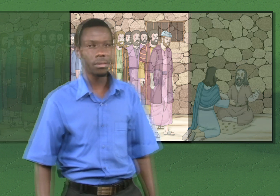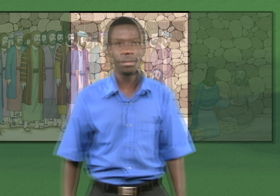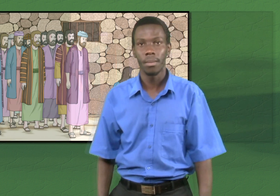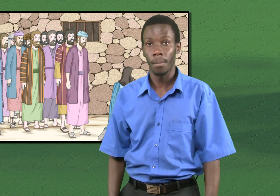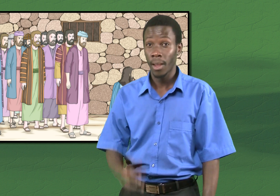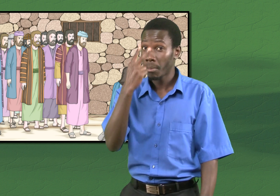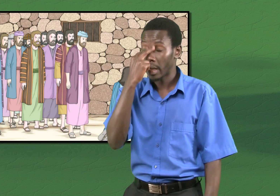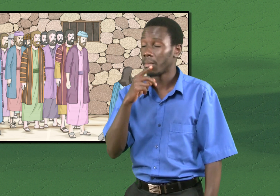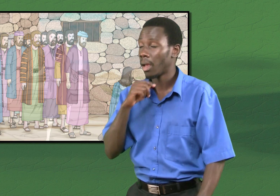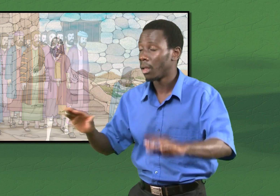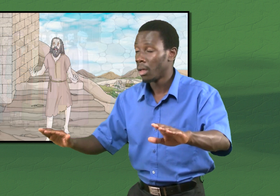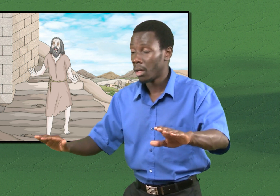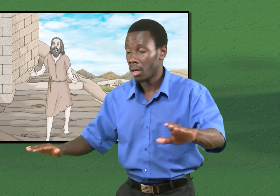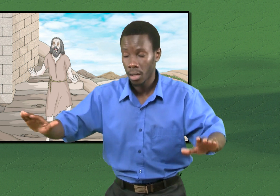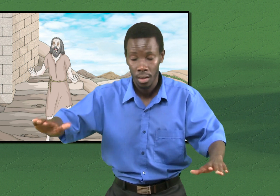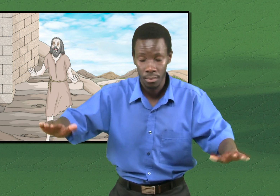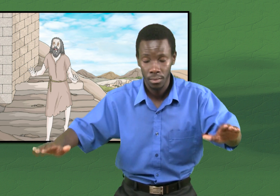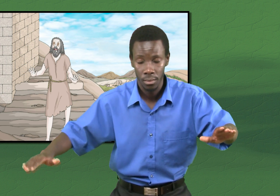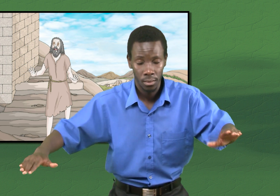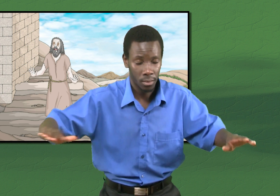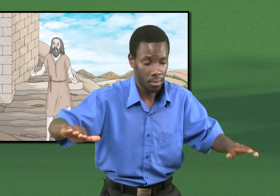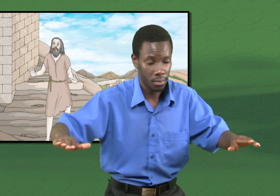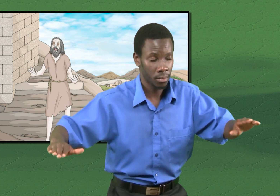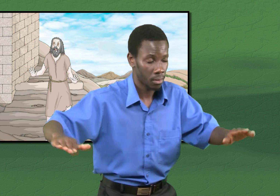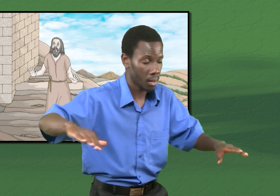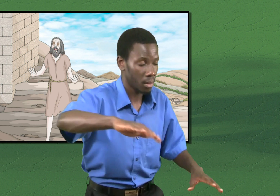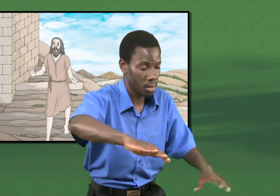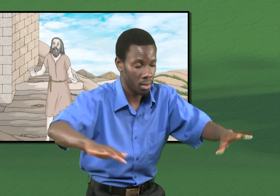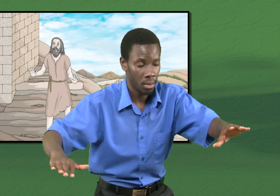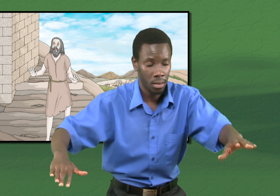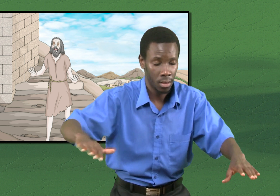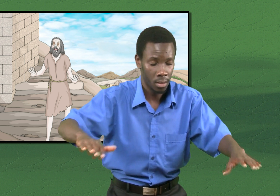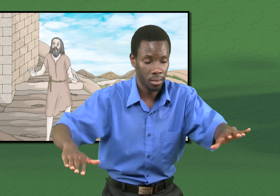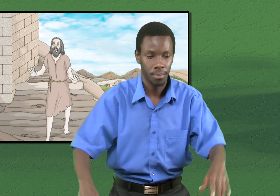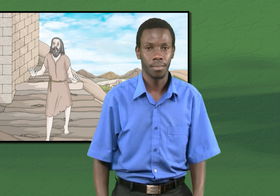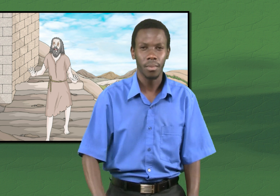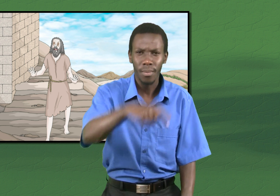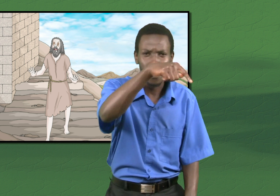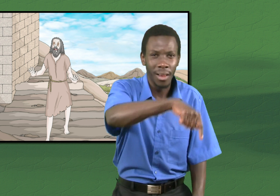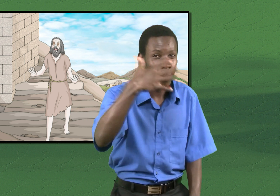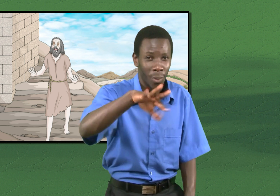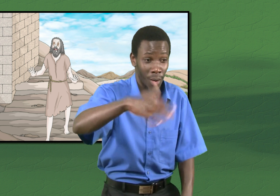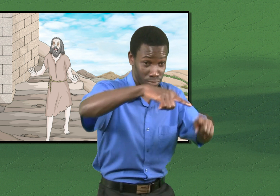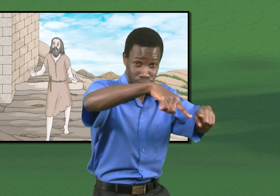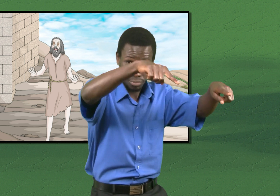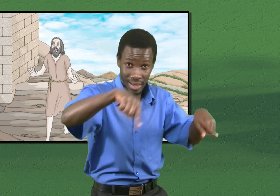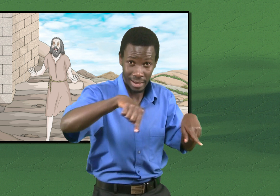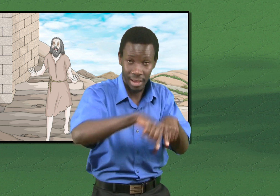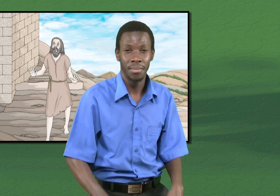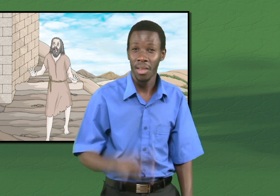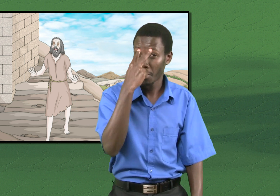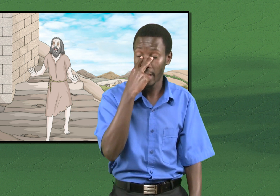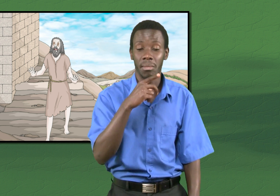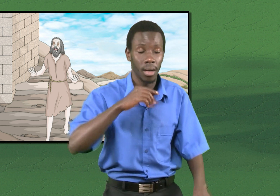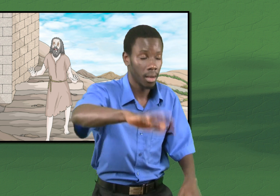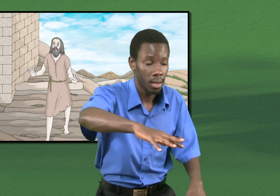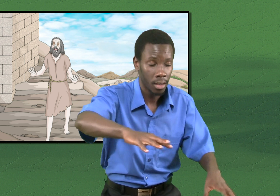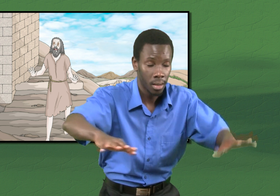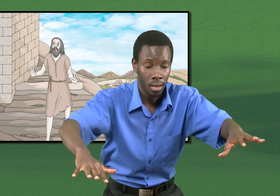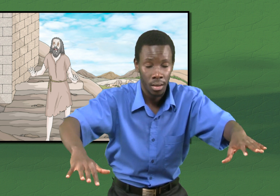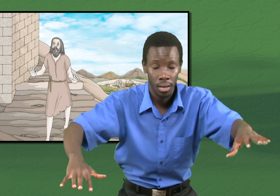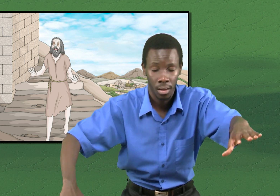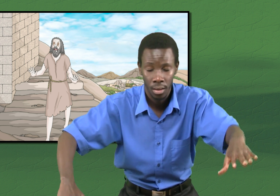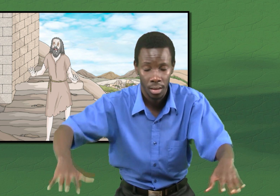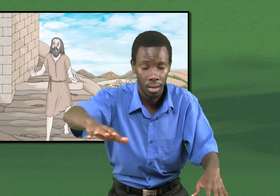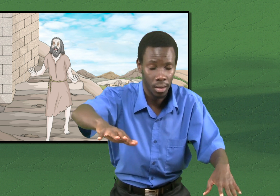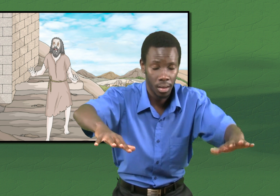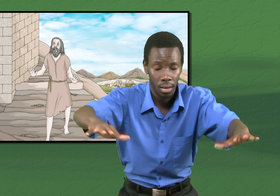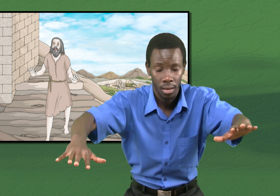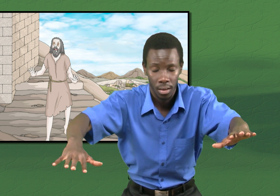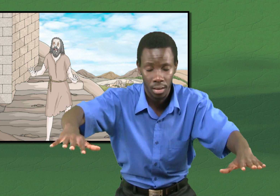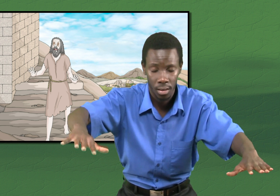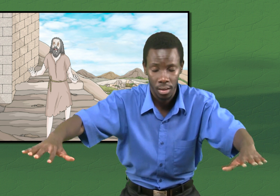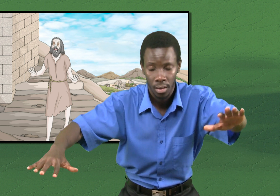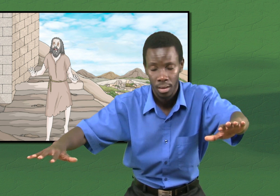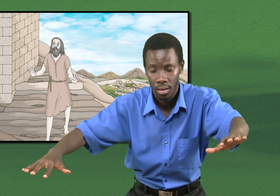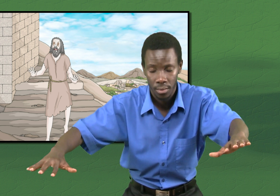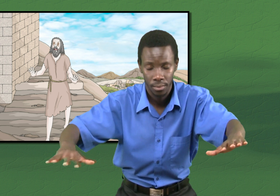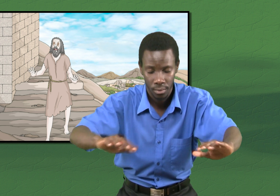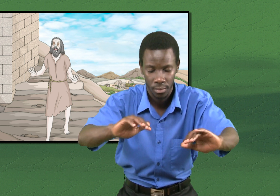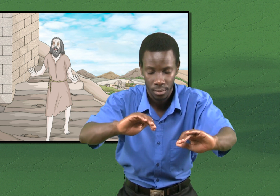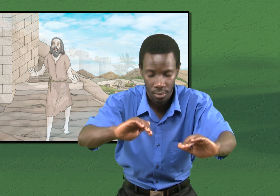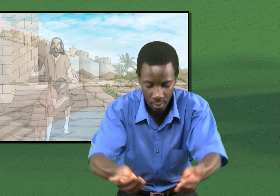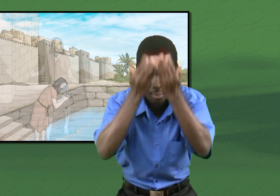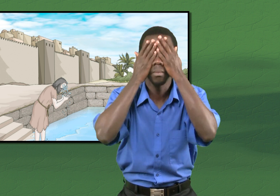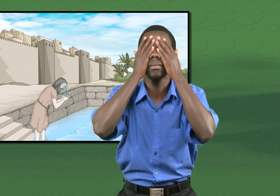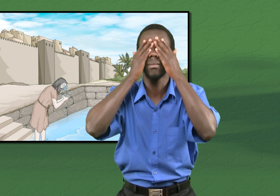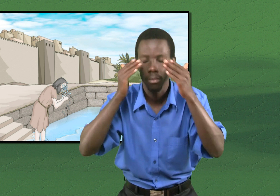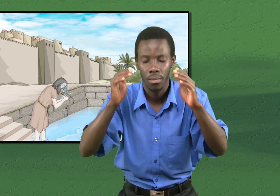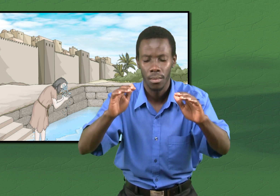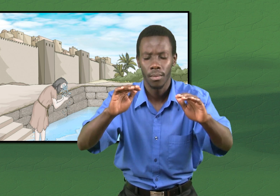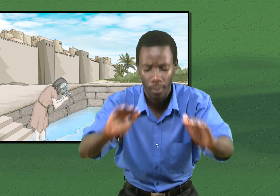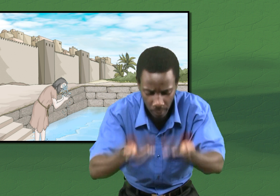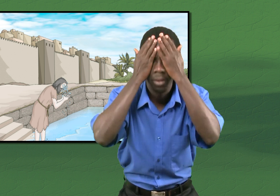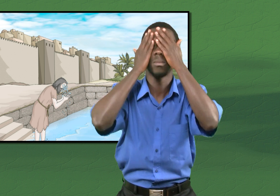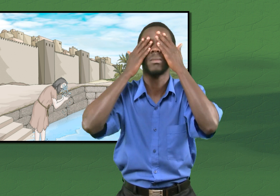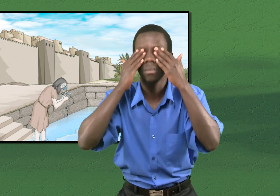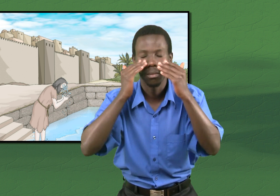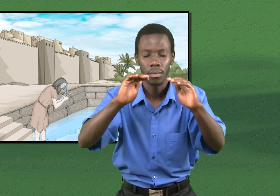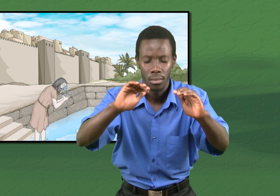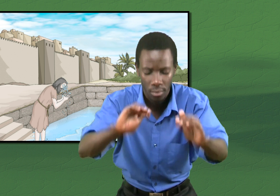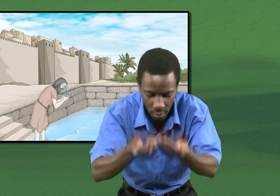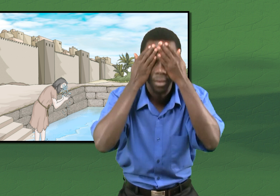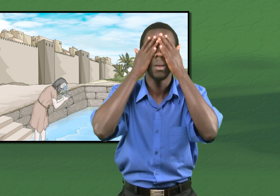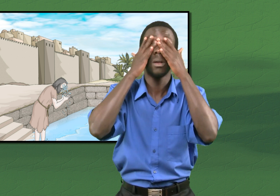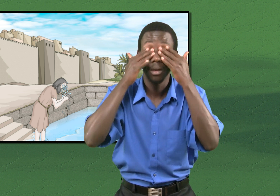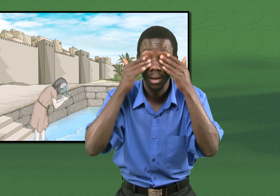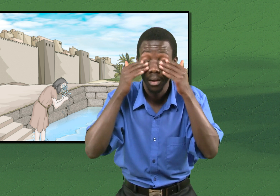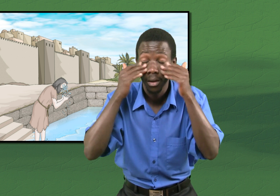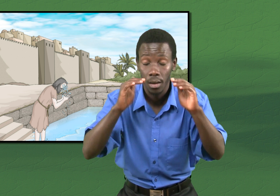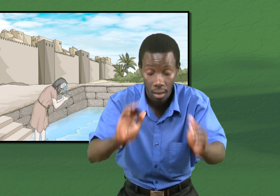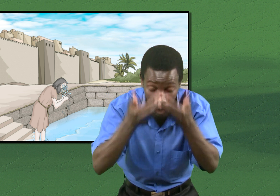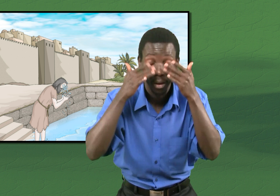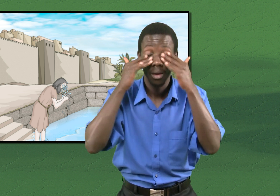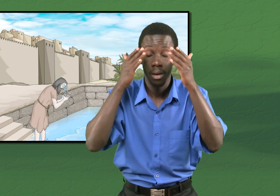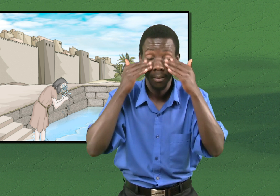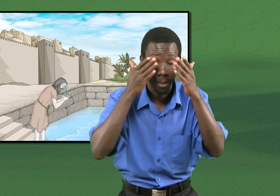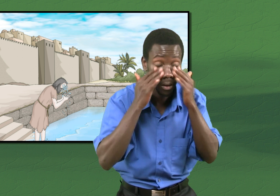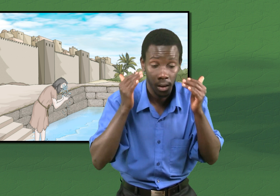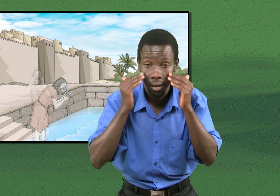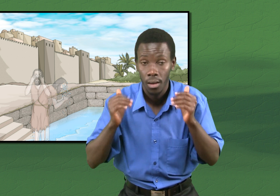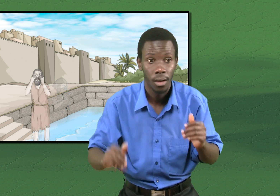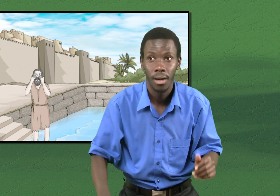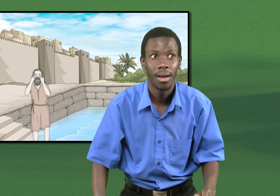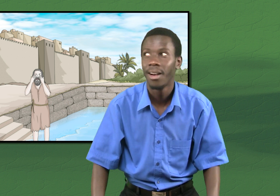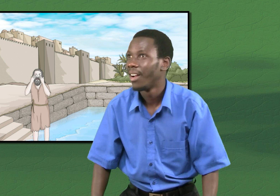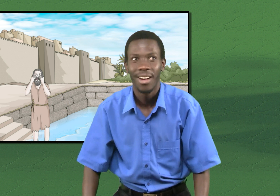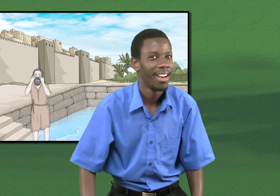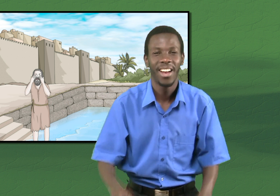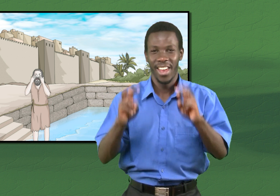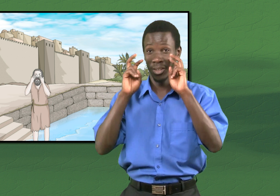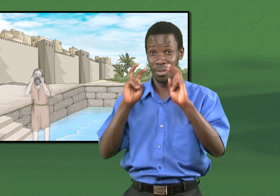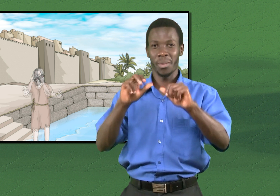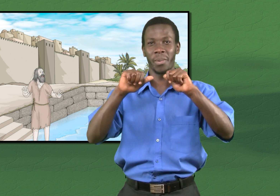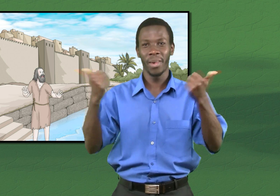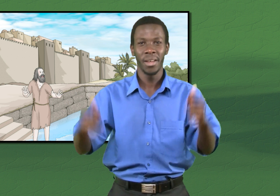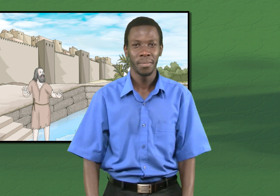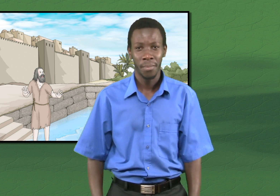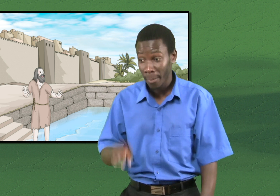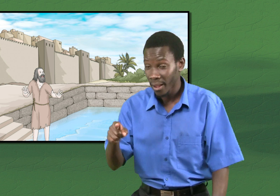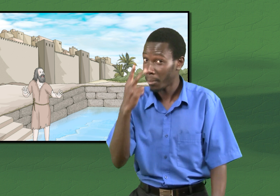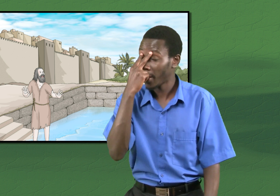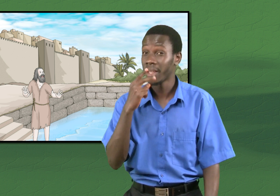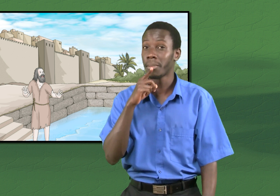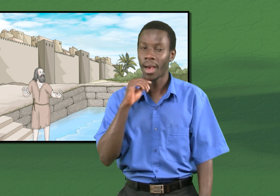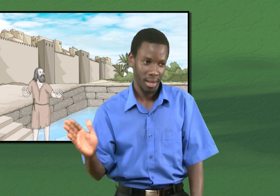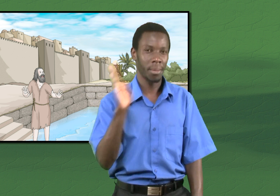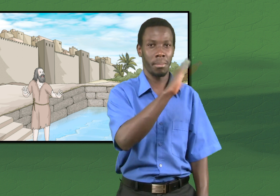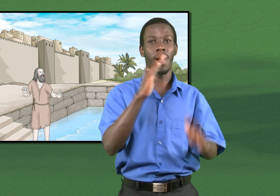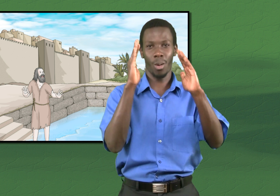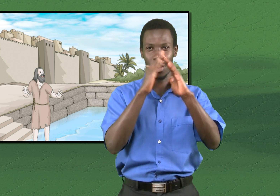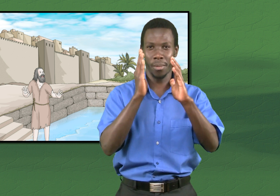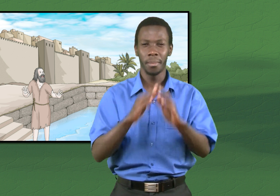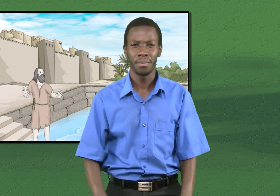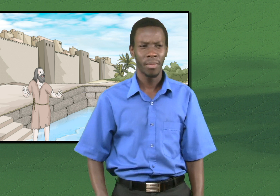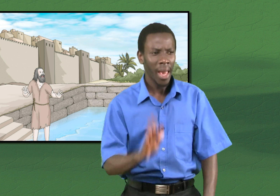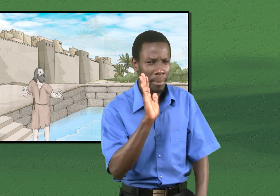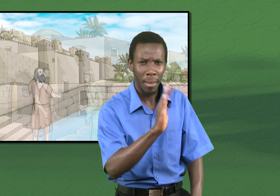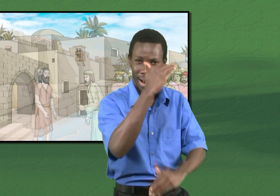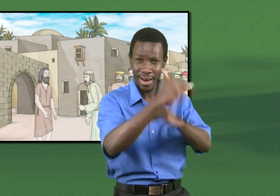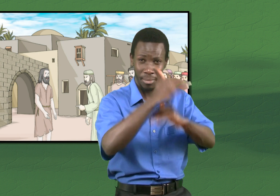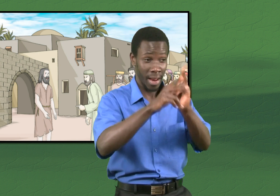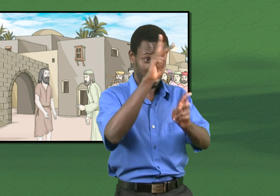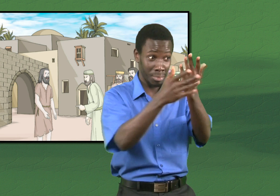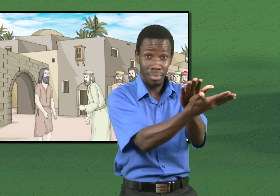So the man went and washed, and came back seeing.